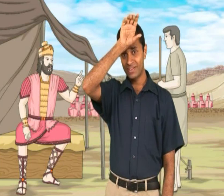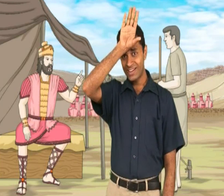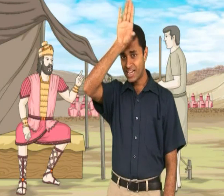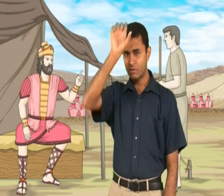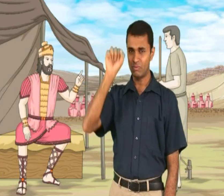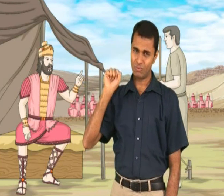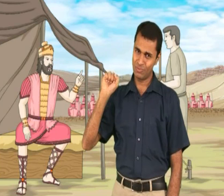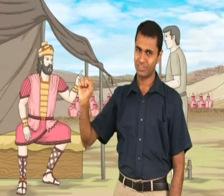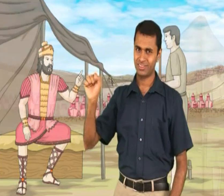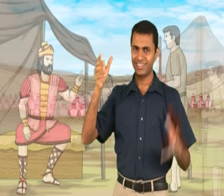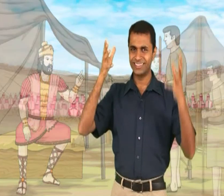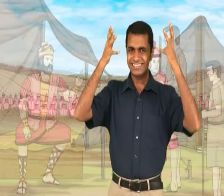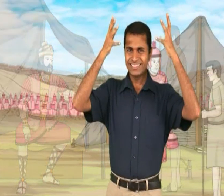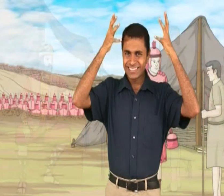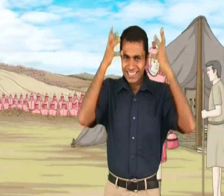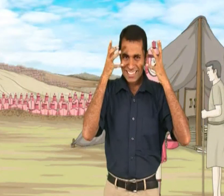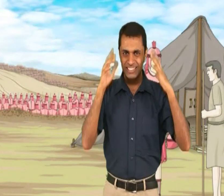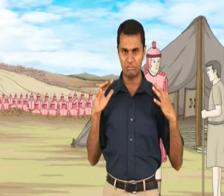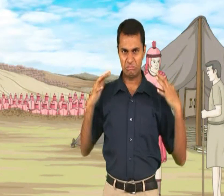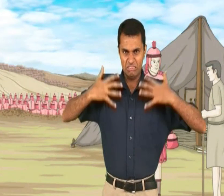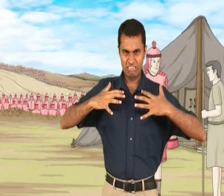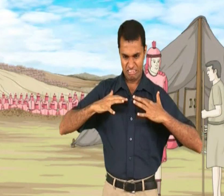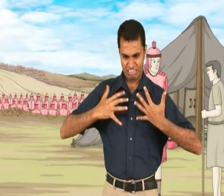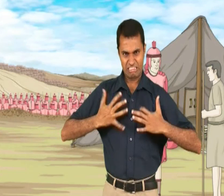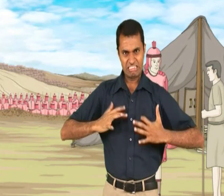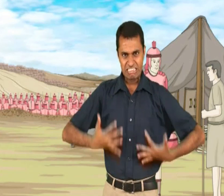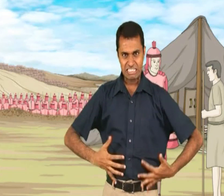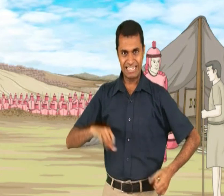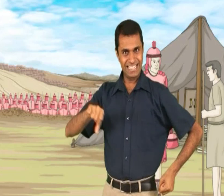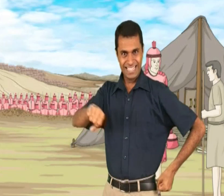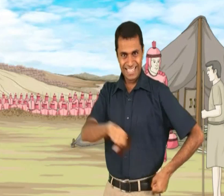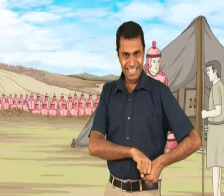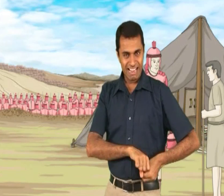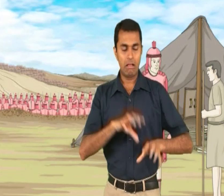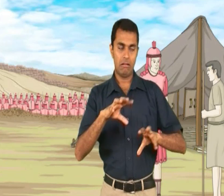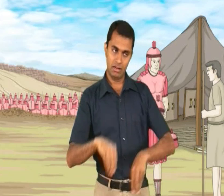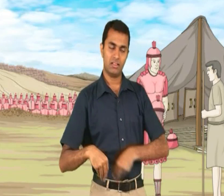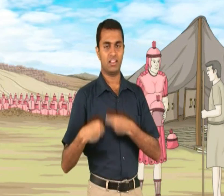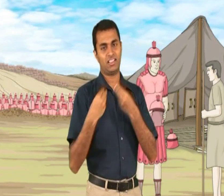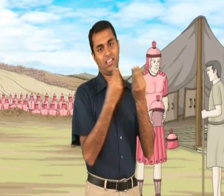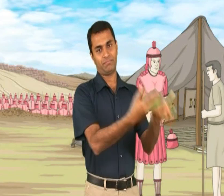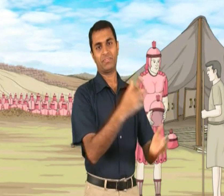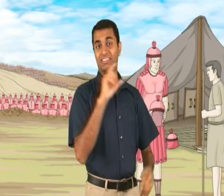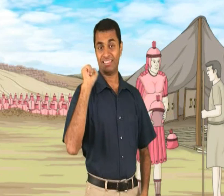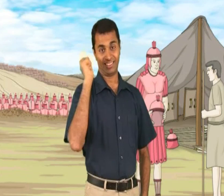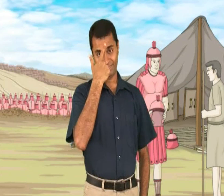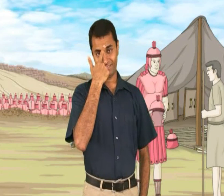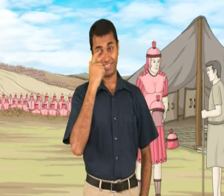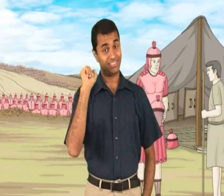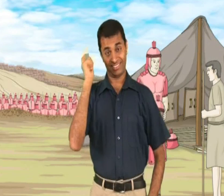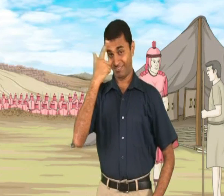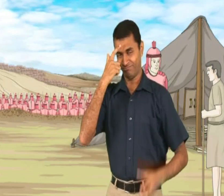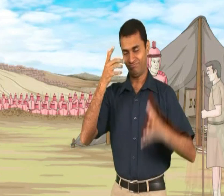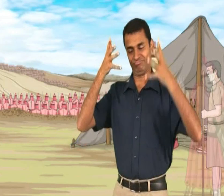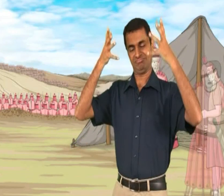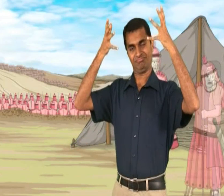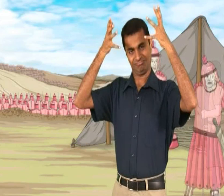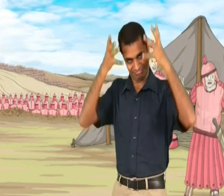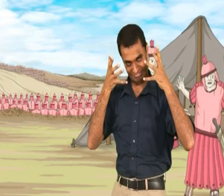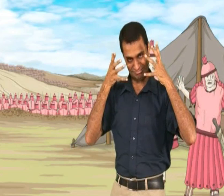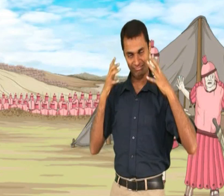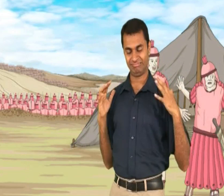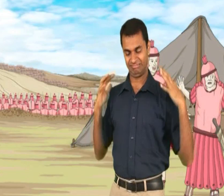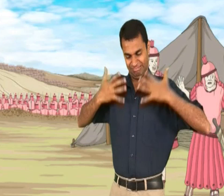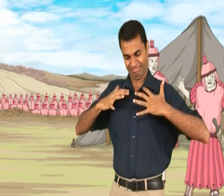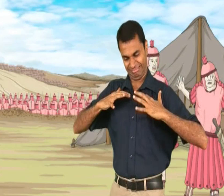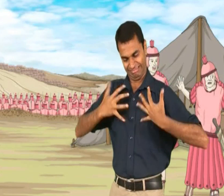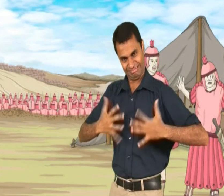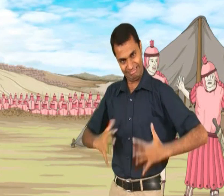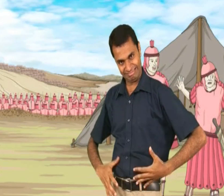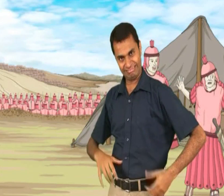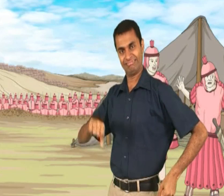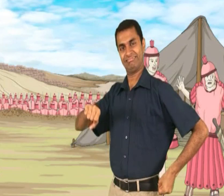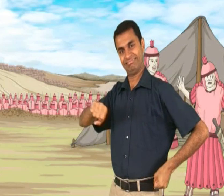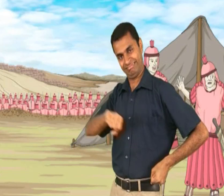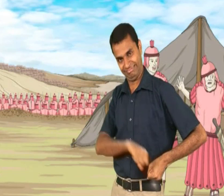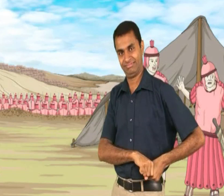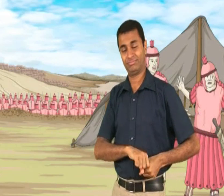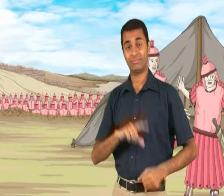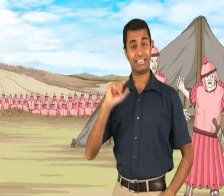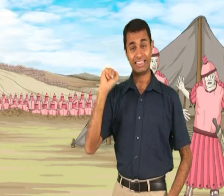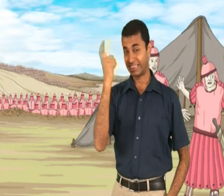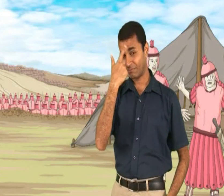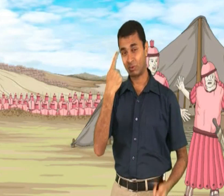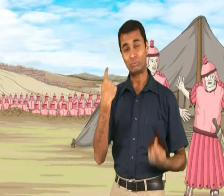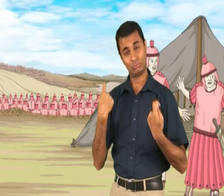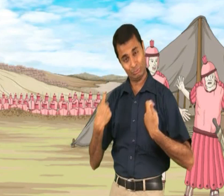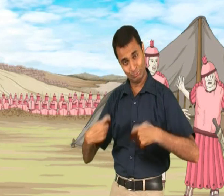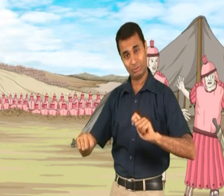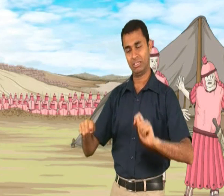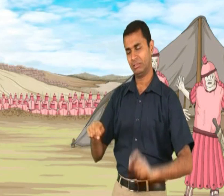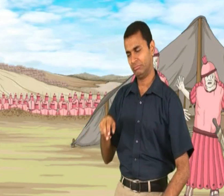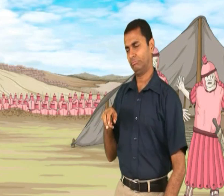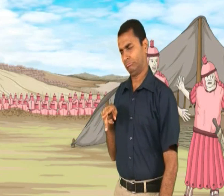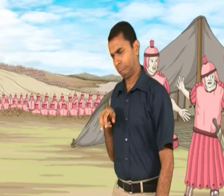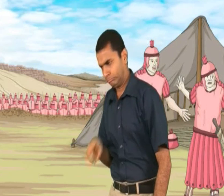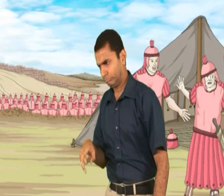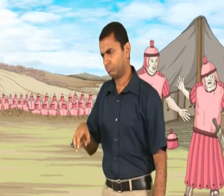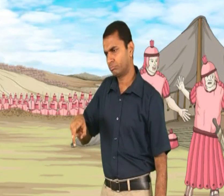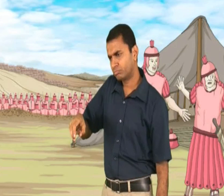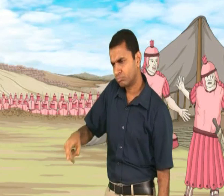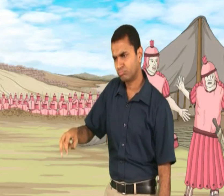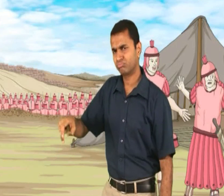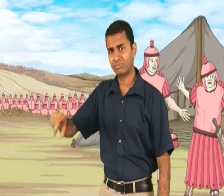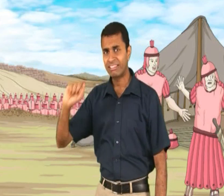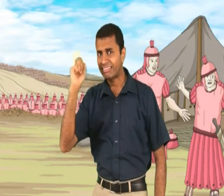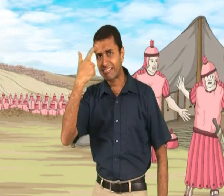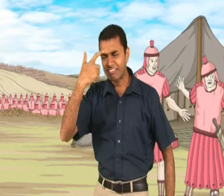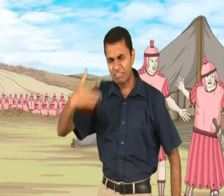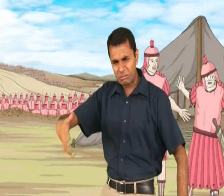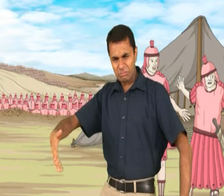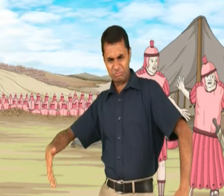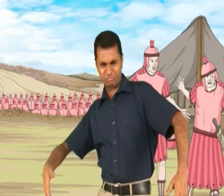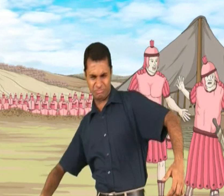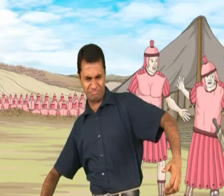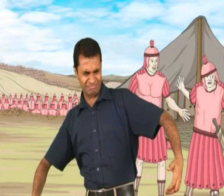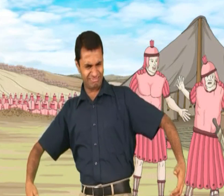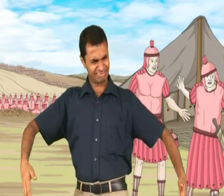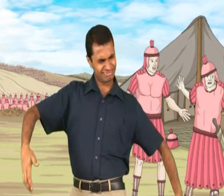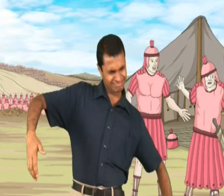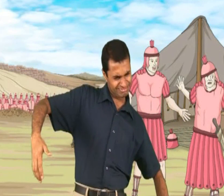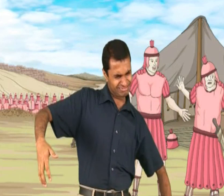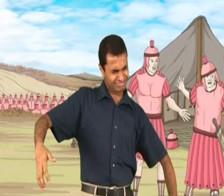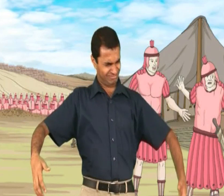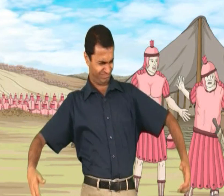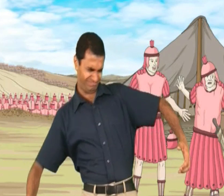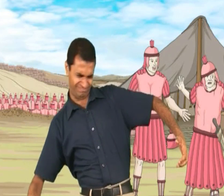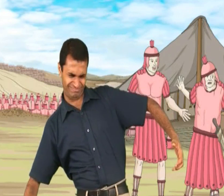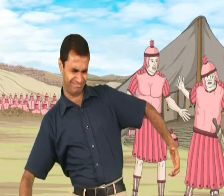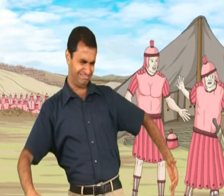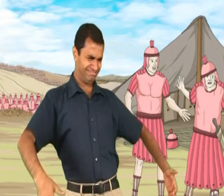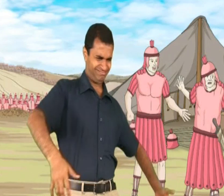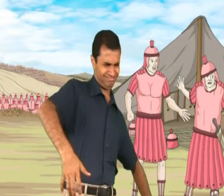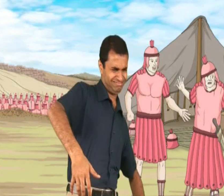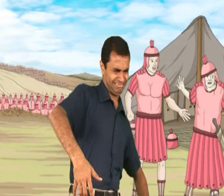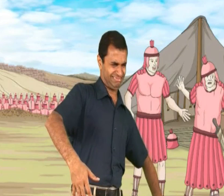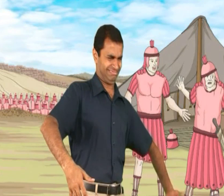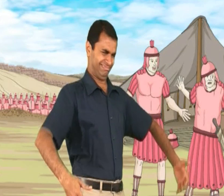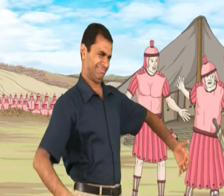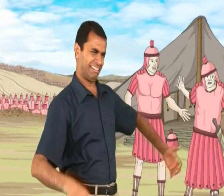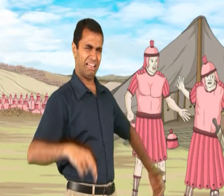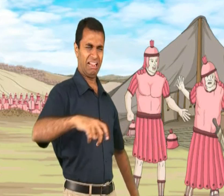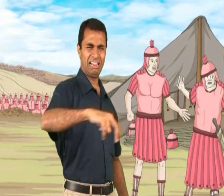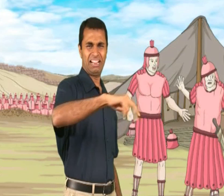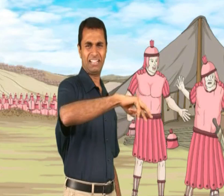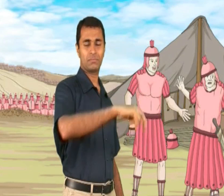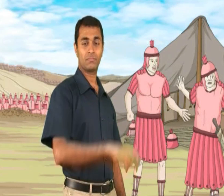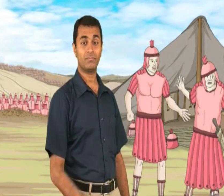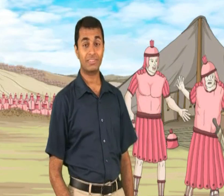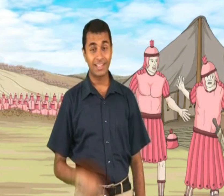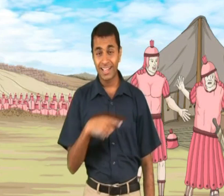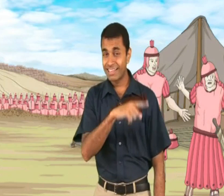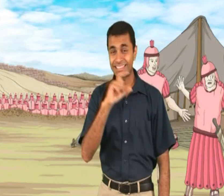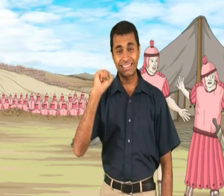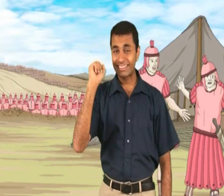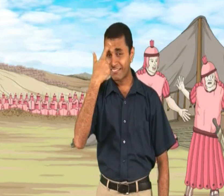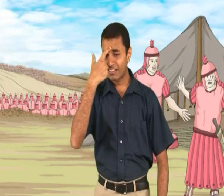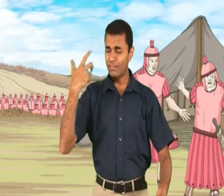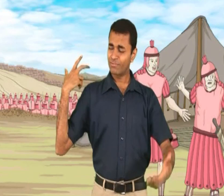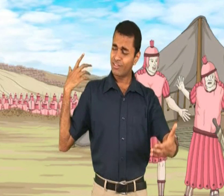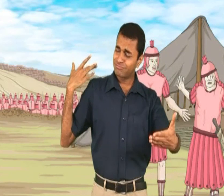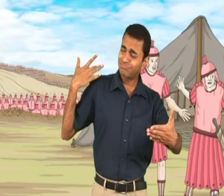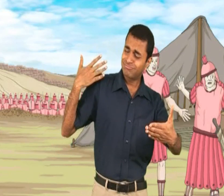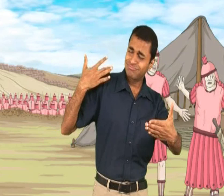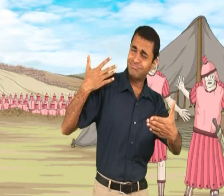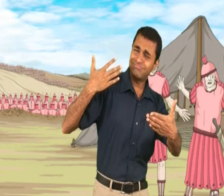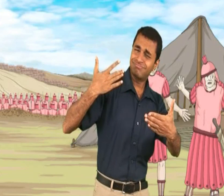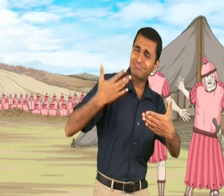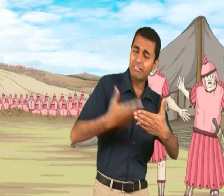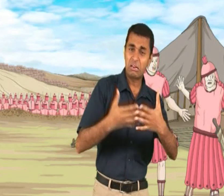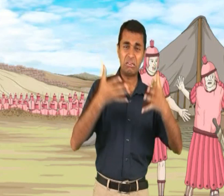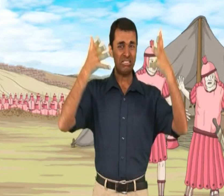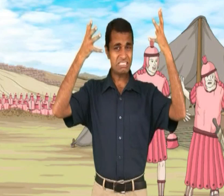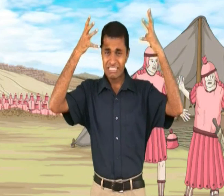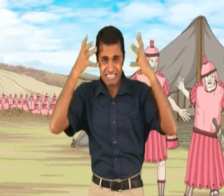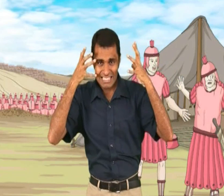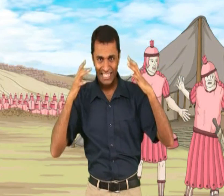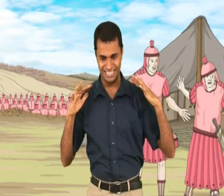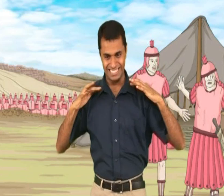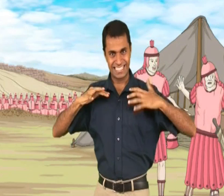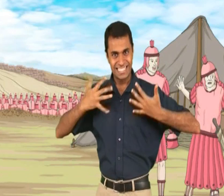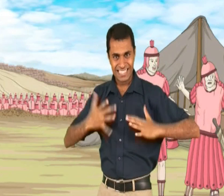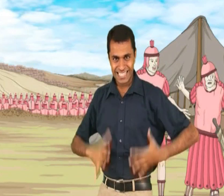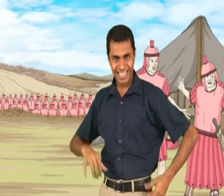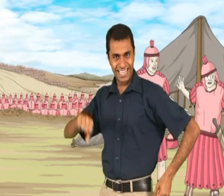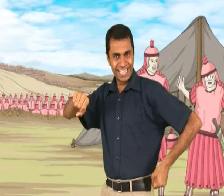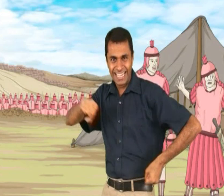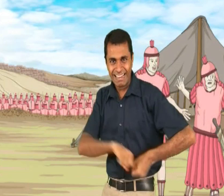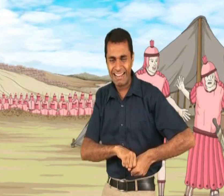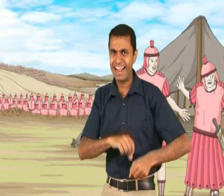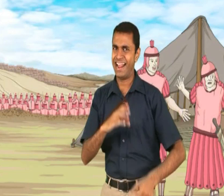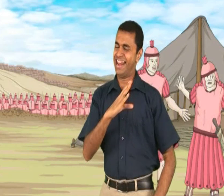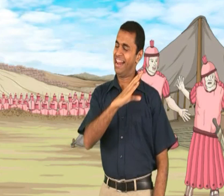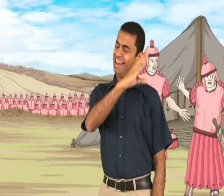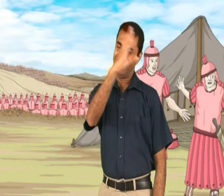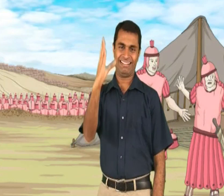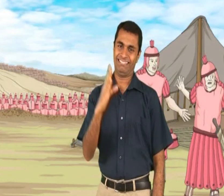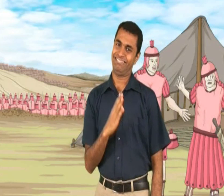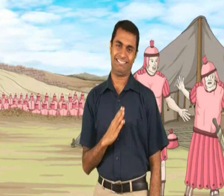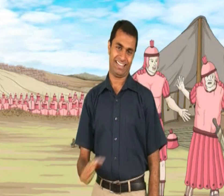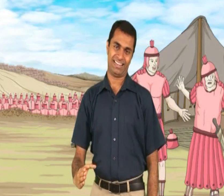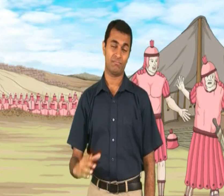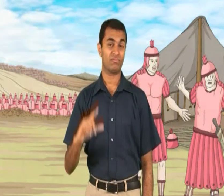Then Saul clothed David in his own tunic, put a bronze helmet on his head, and dressed him in armor.